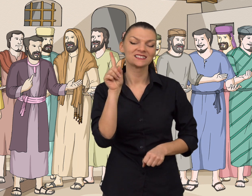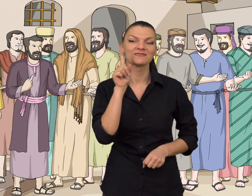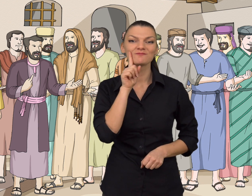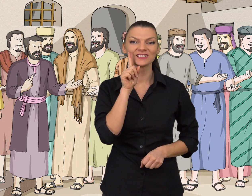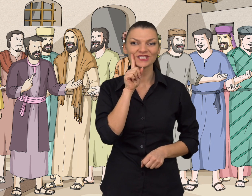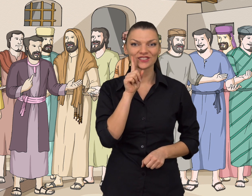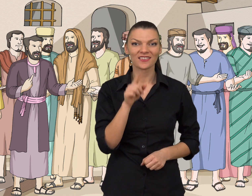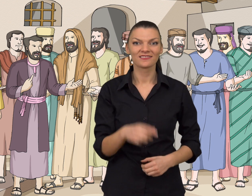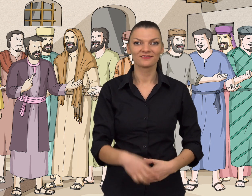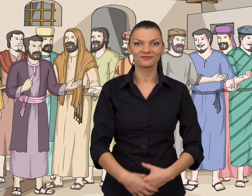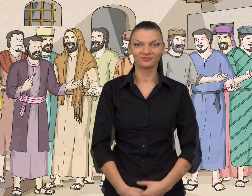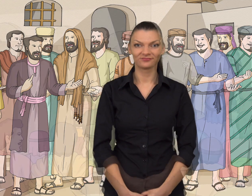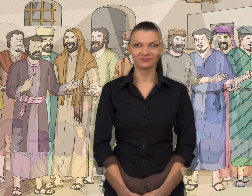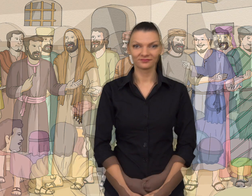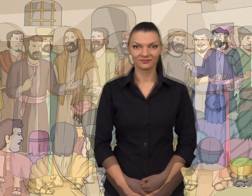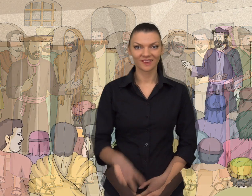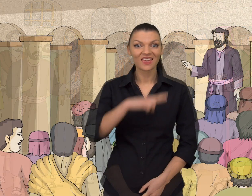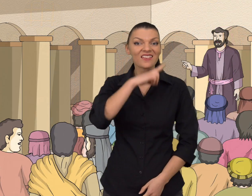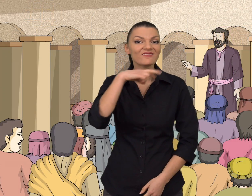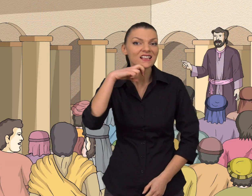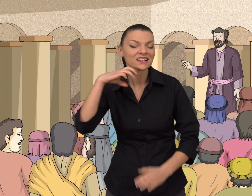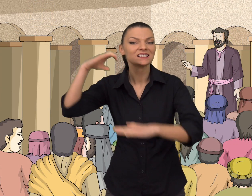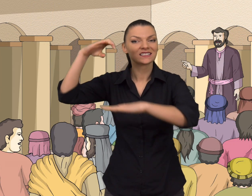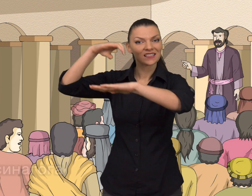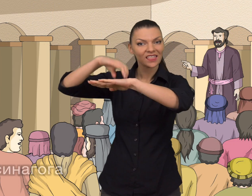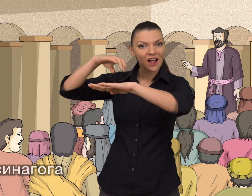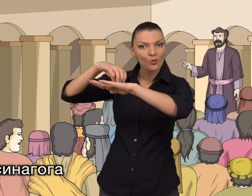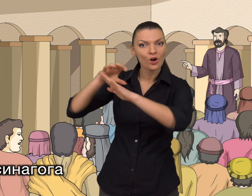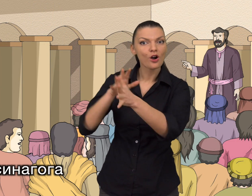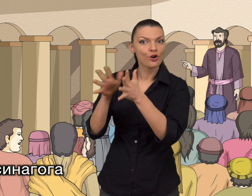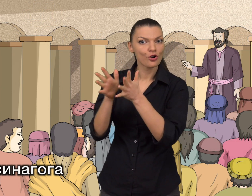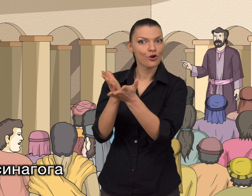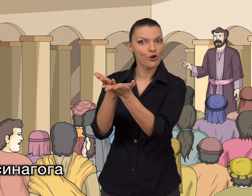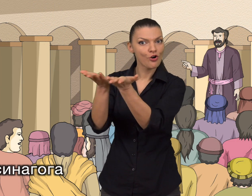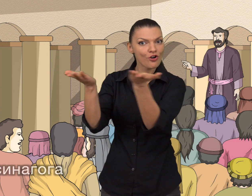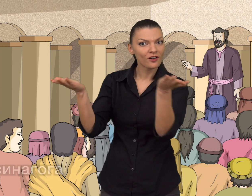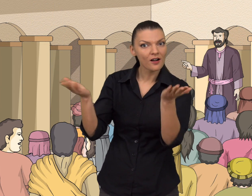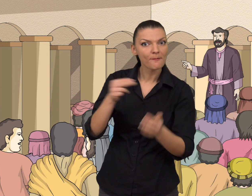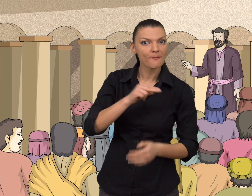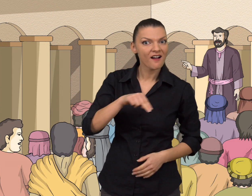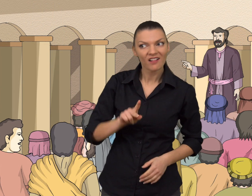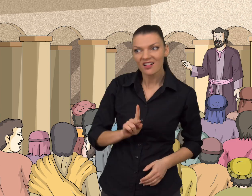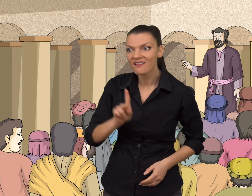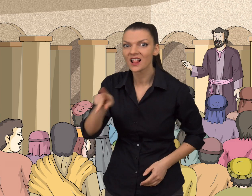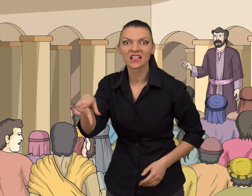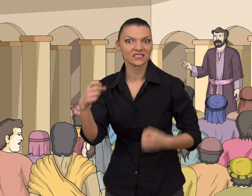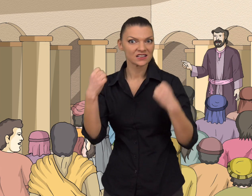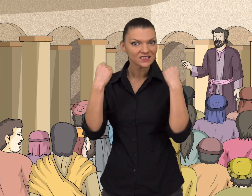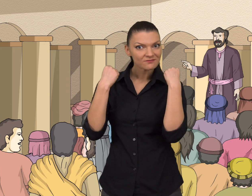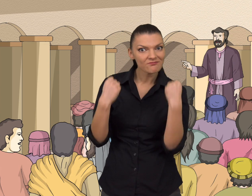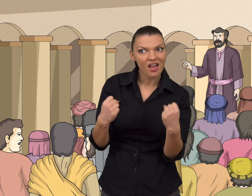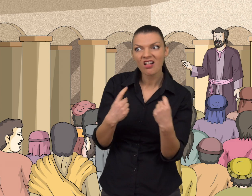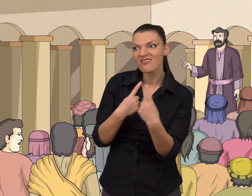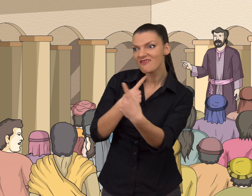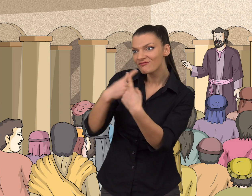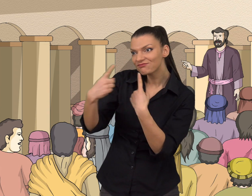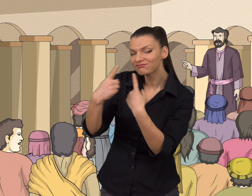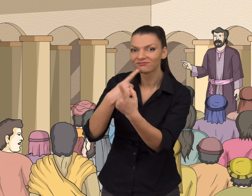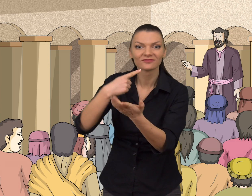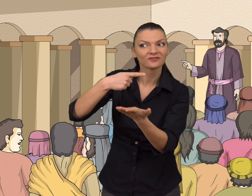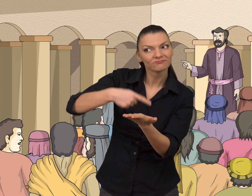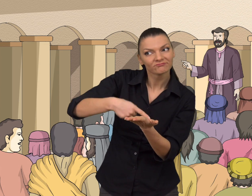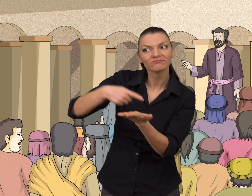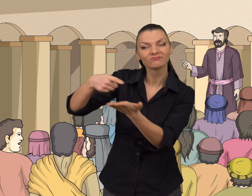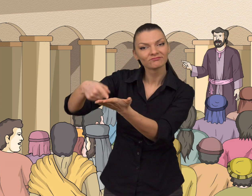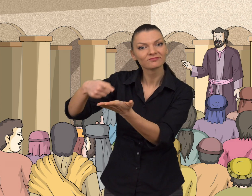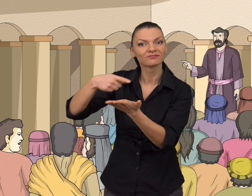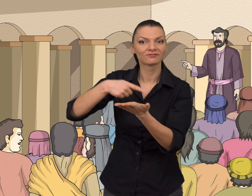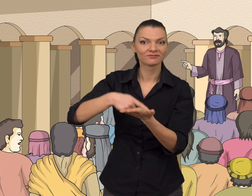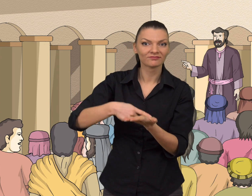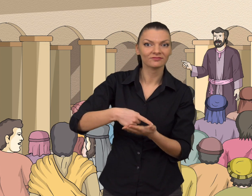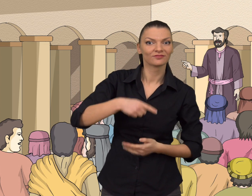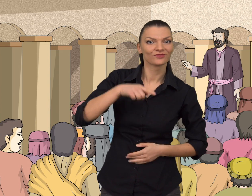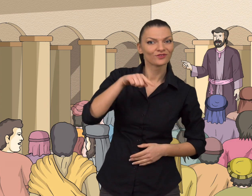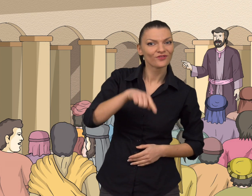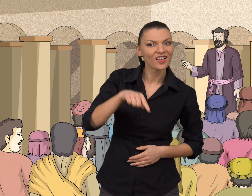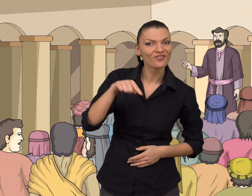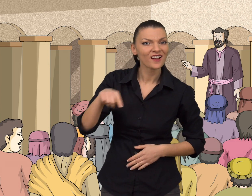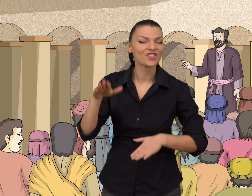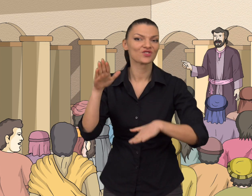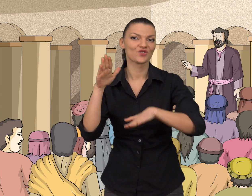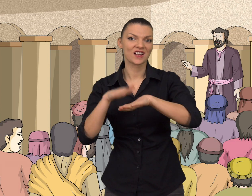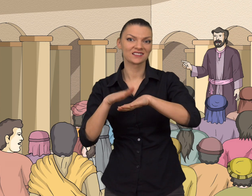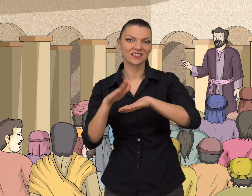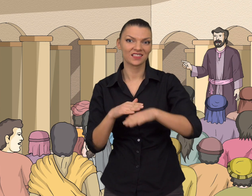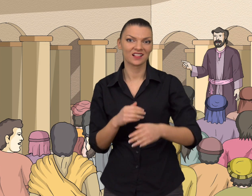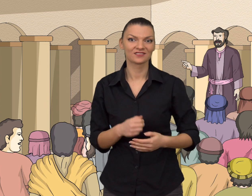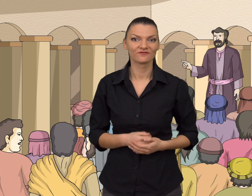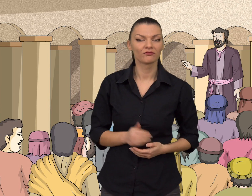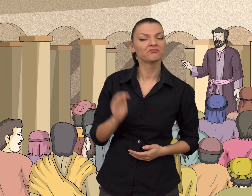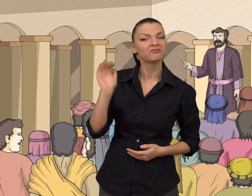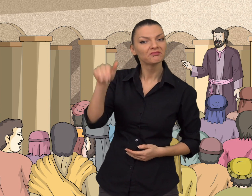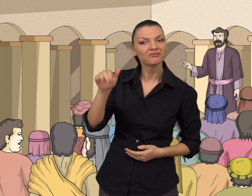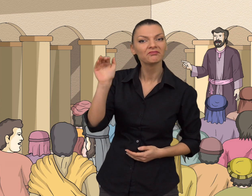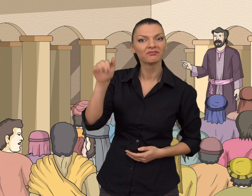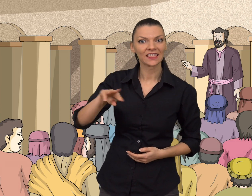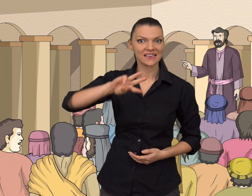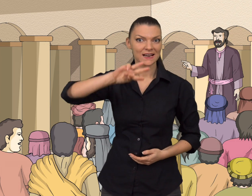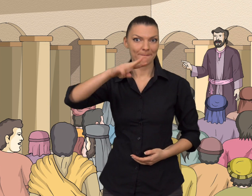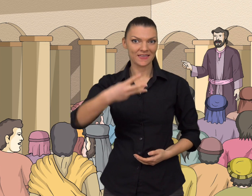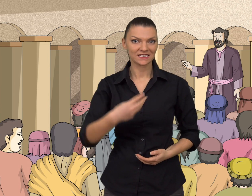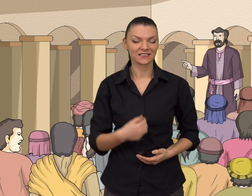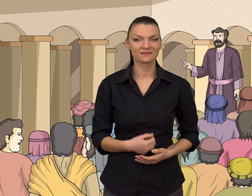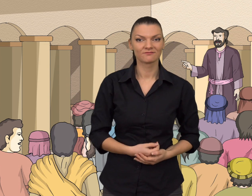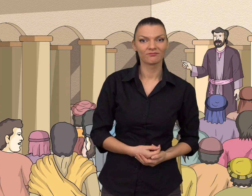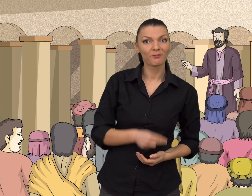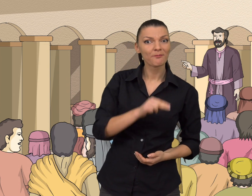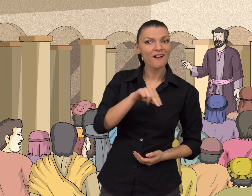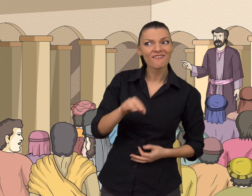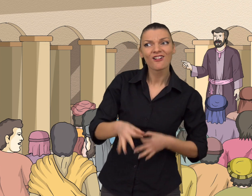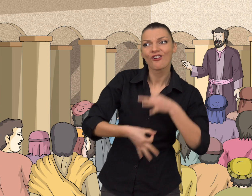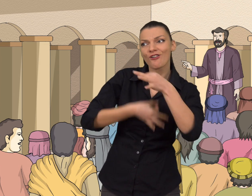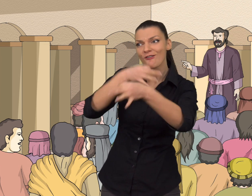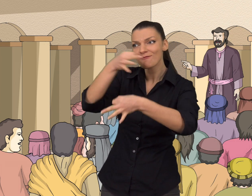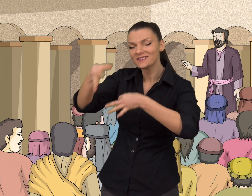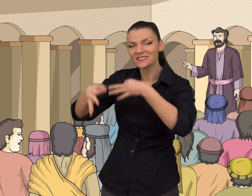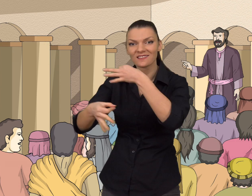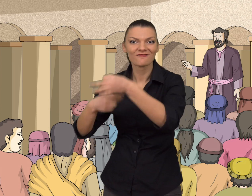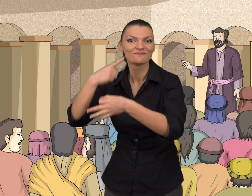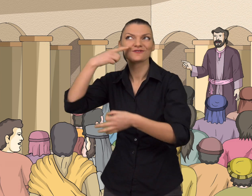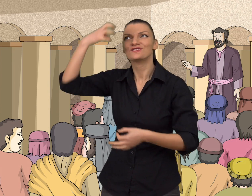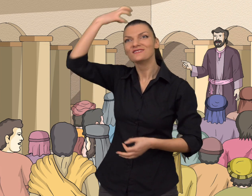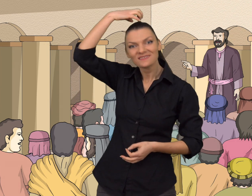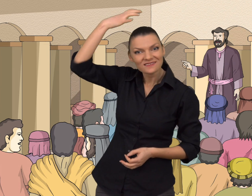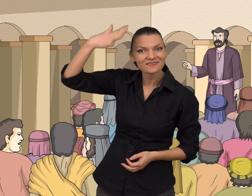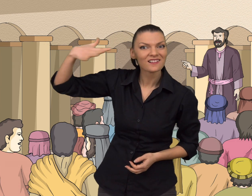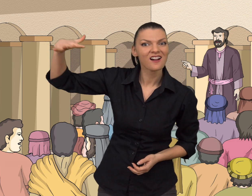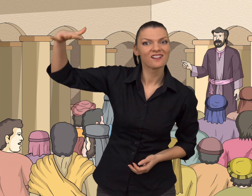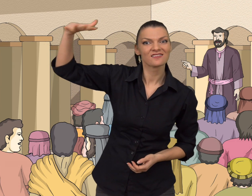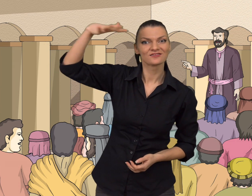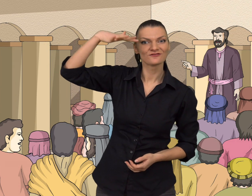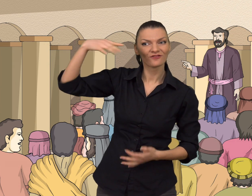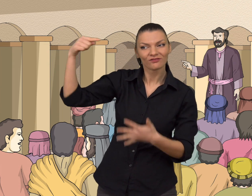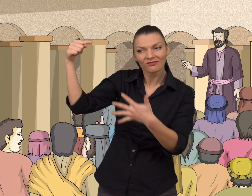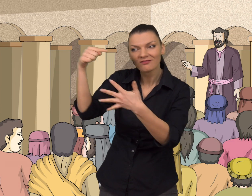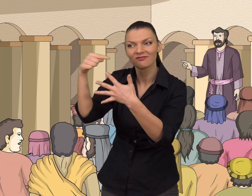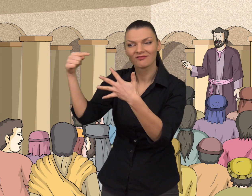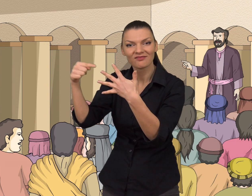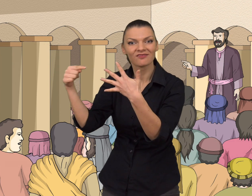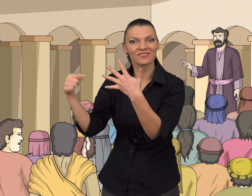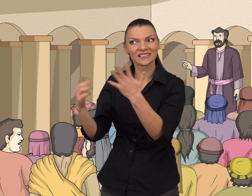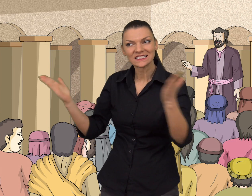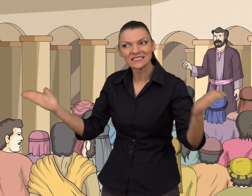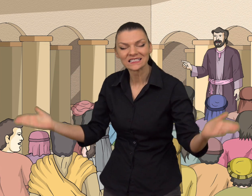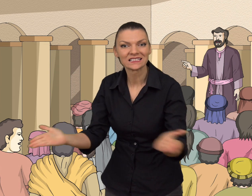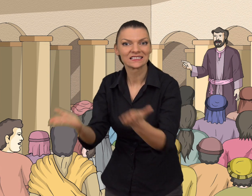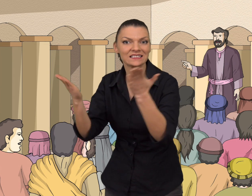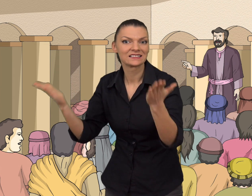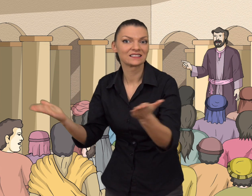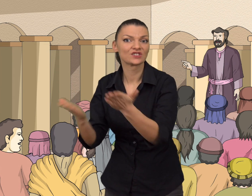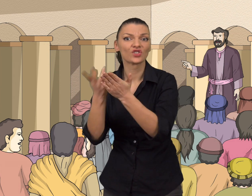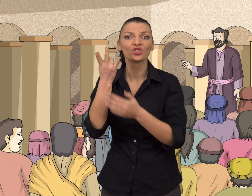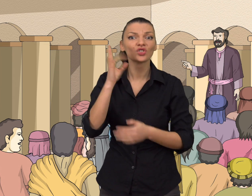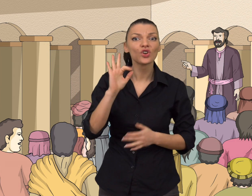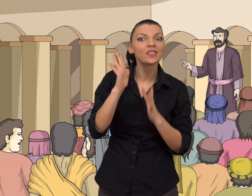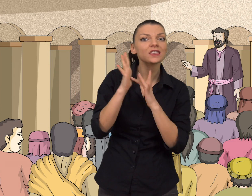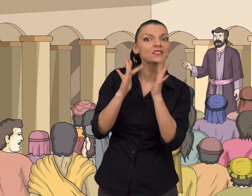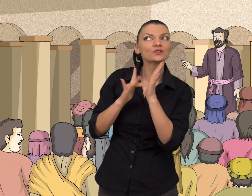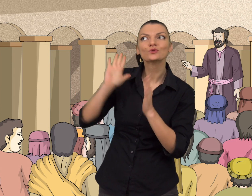Then Paul went into the synagogue and spoke boldly there for three months, arguing persuasively about the kingdom of God.